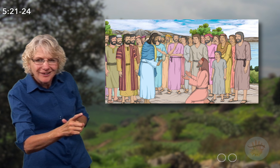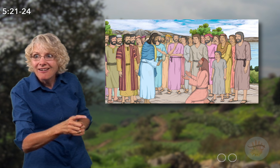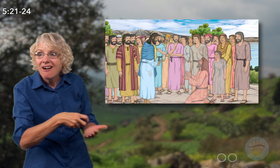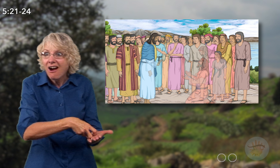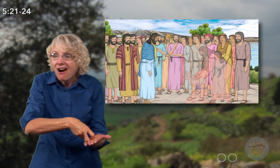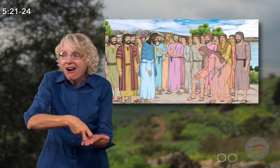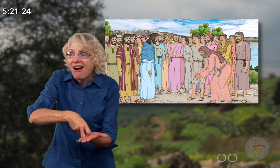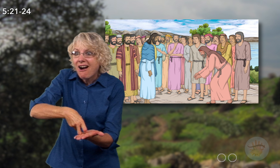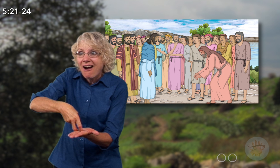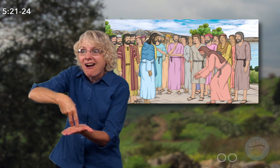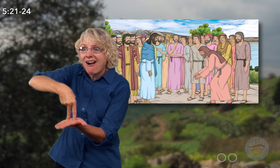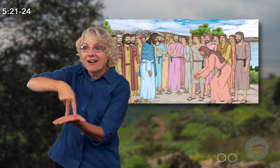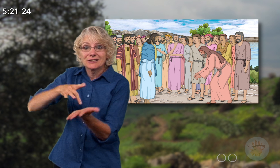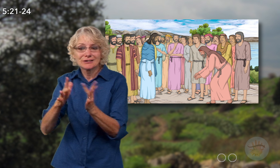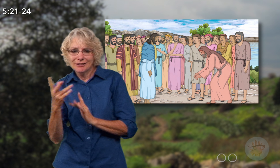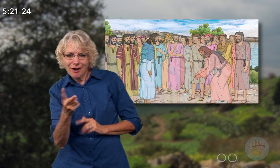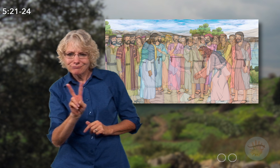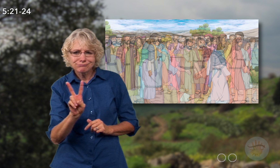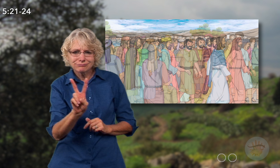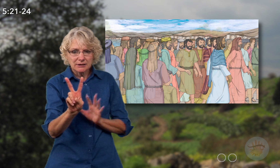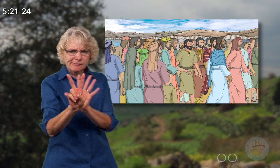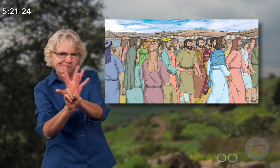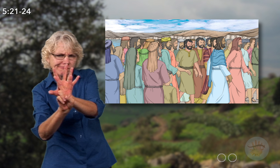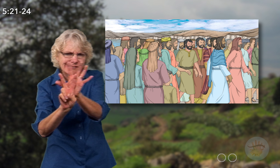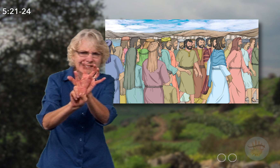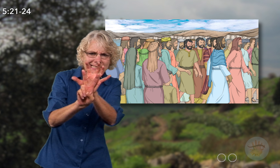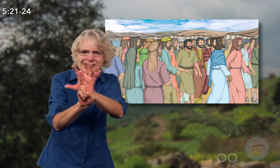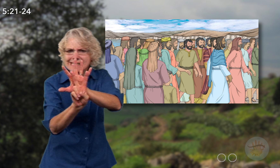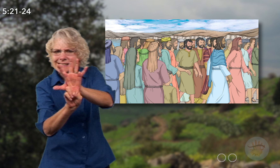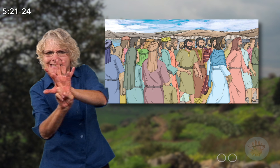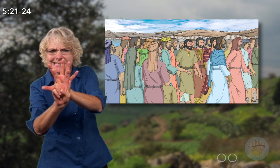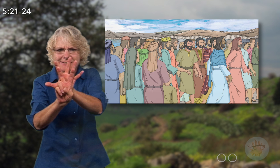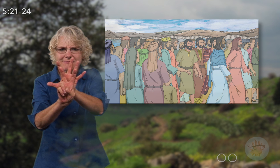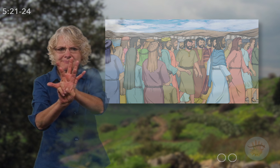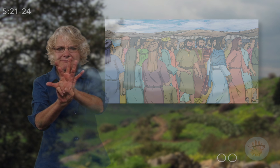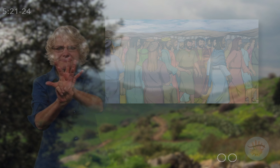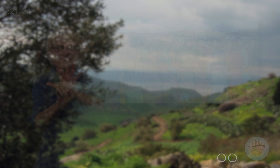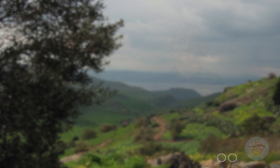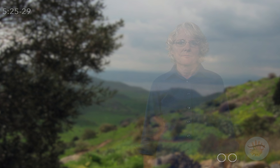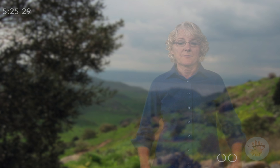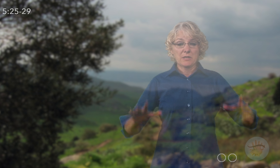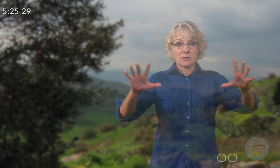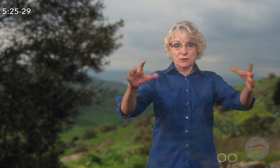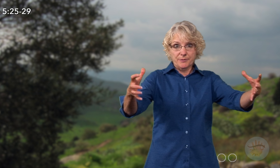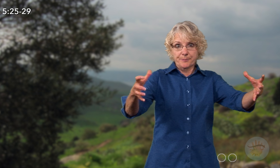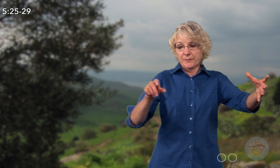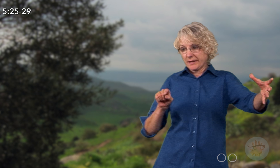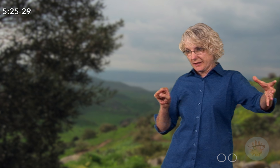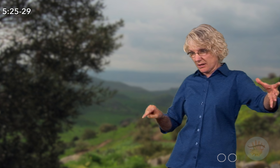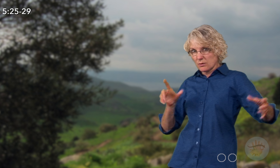So Jesus went with him, and a large crowd followed and pressed around Him.